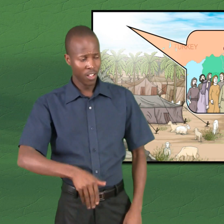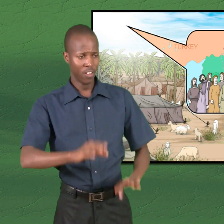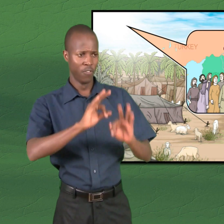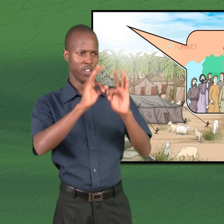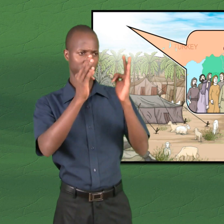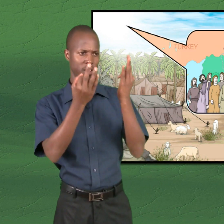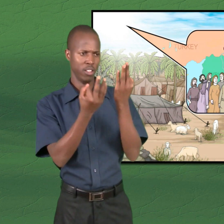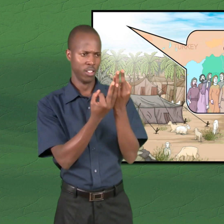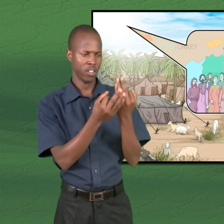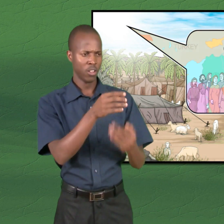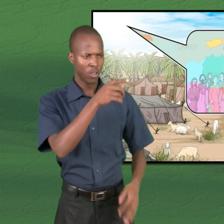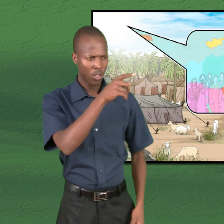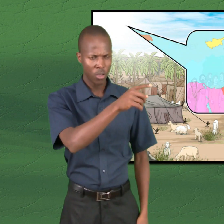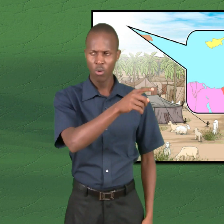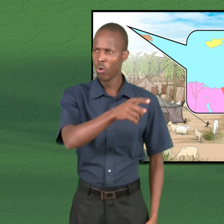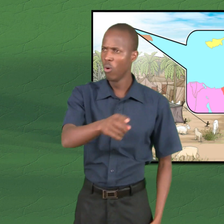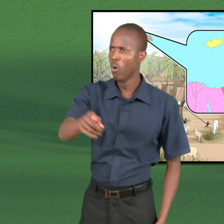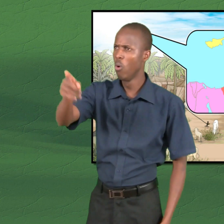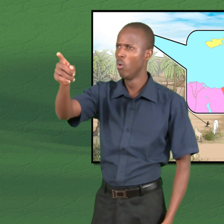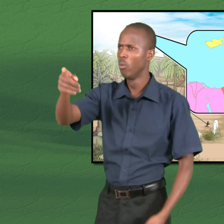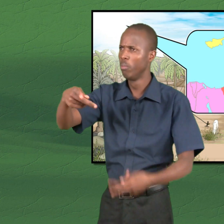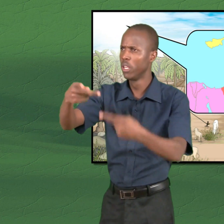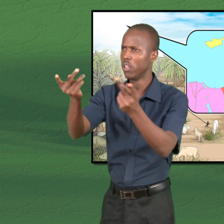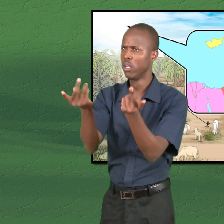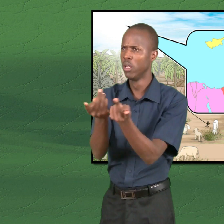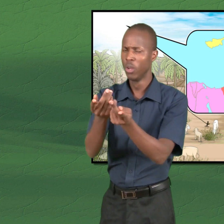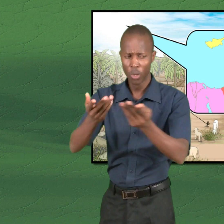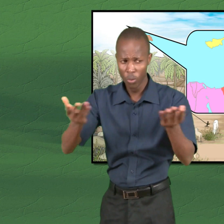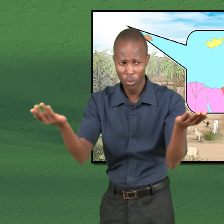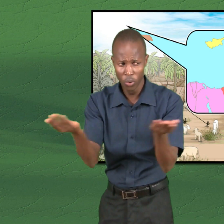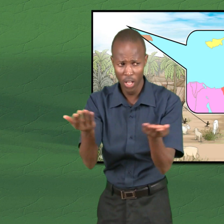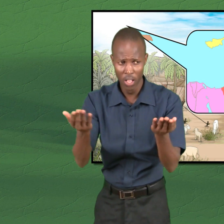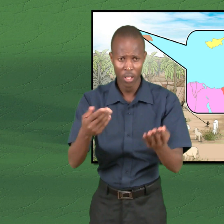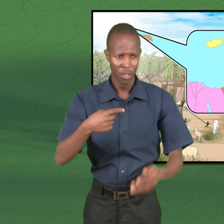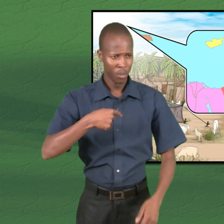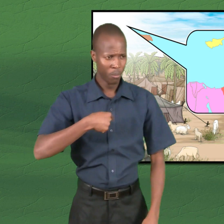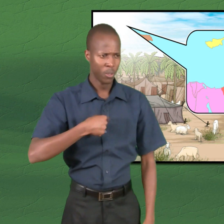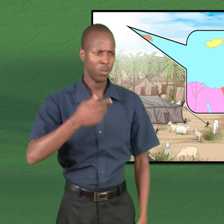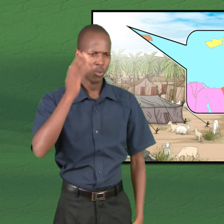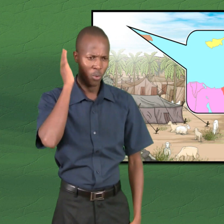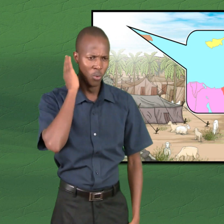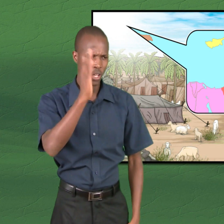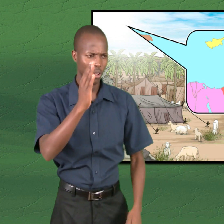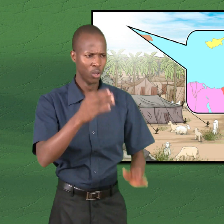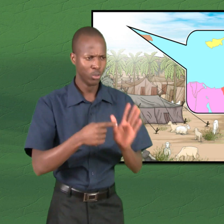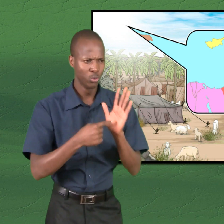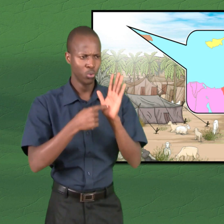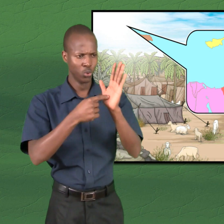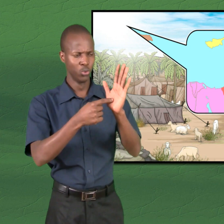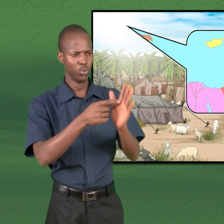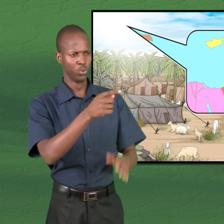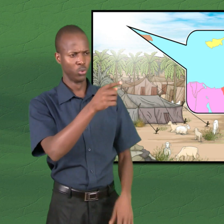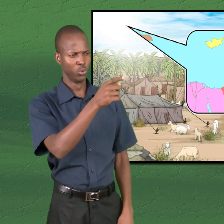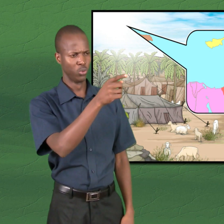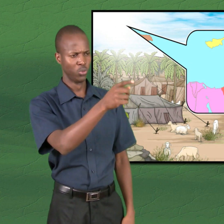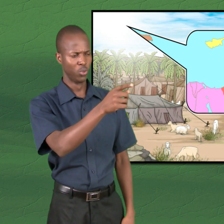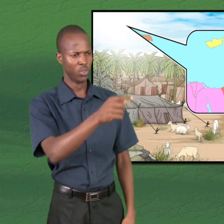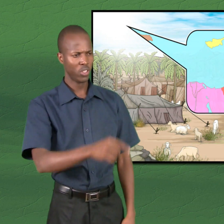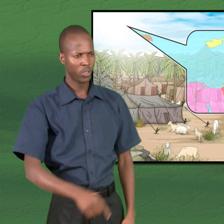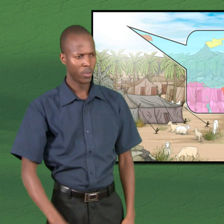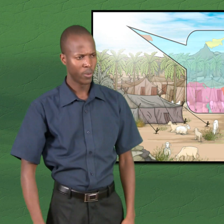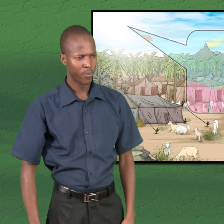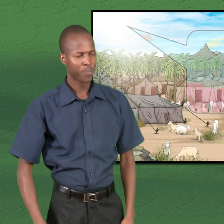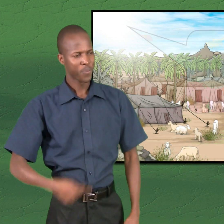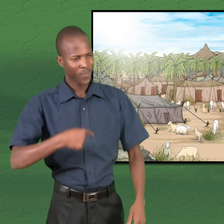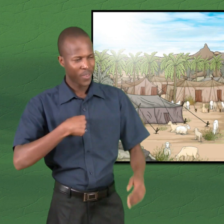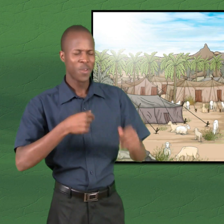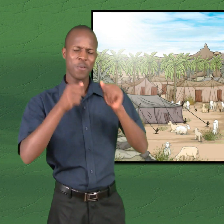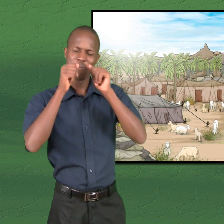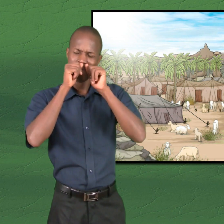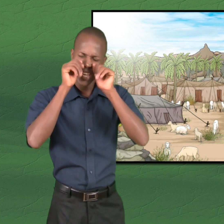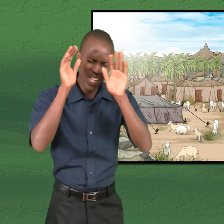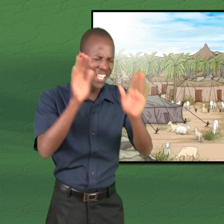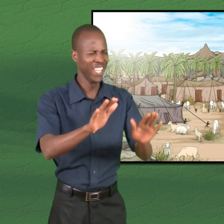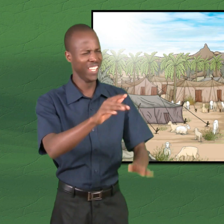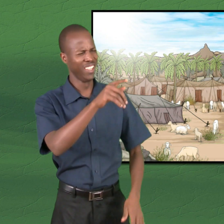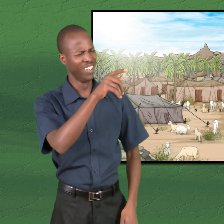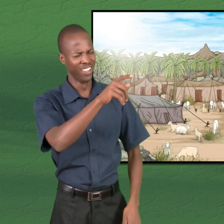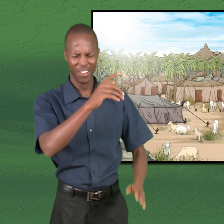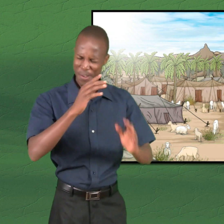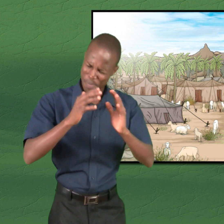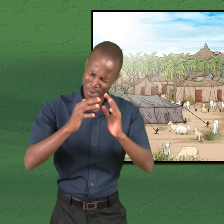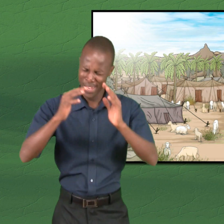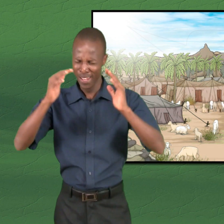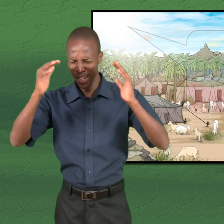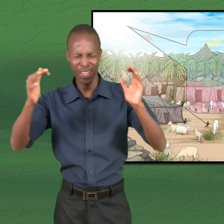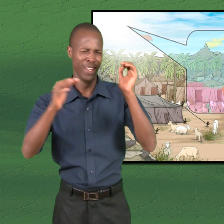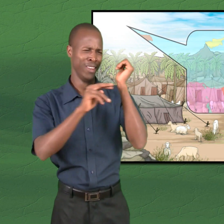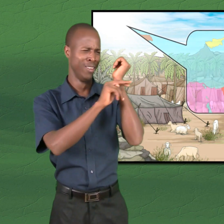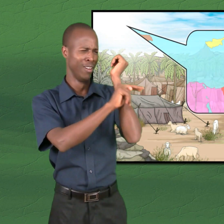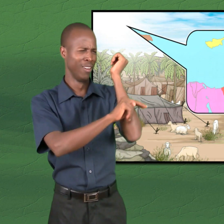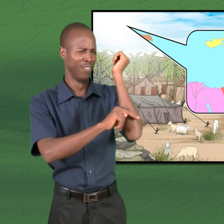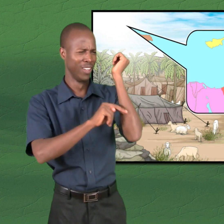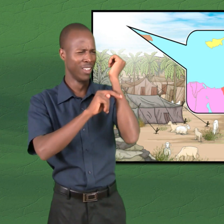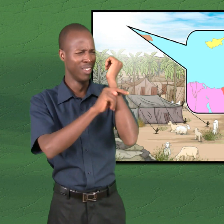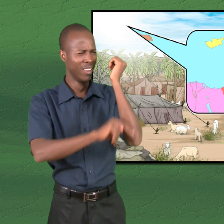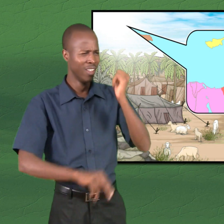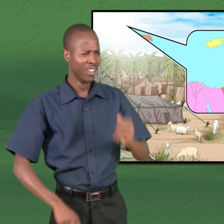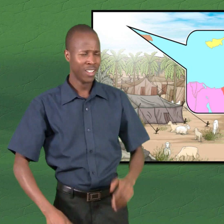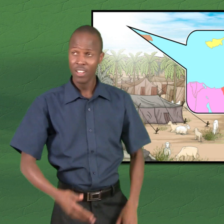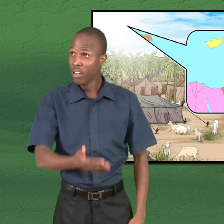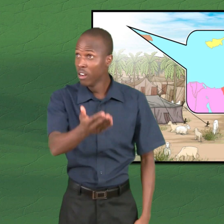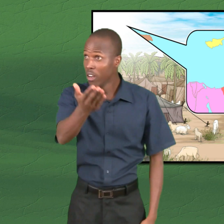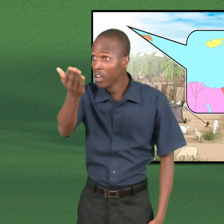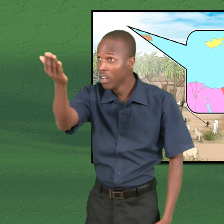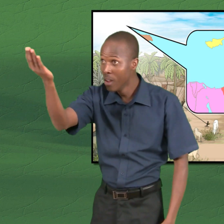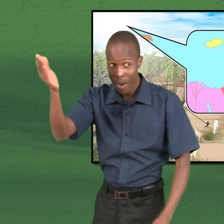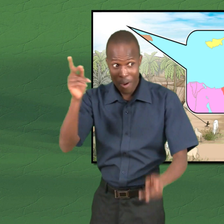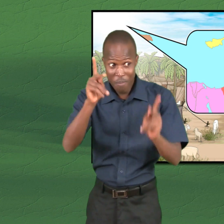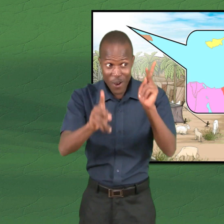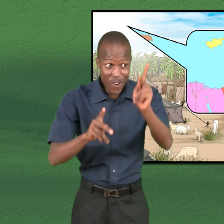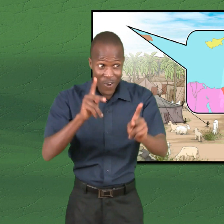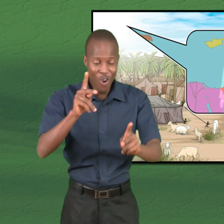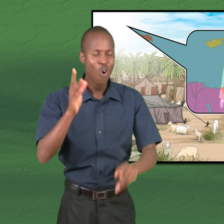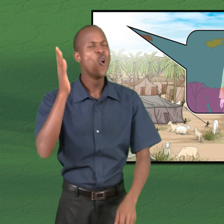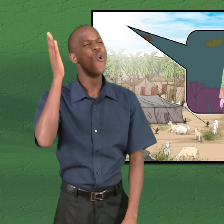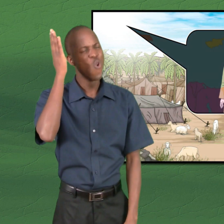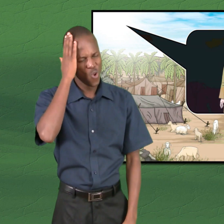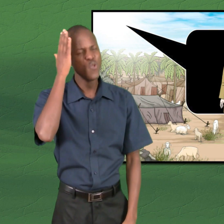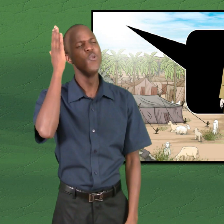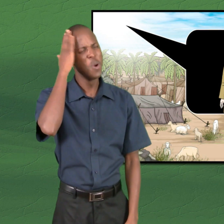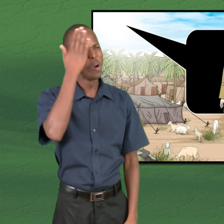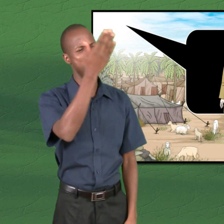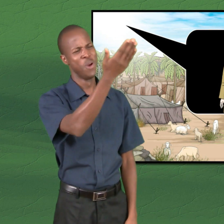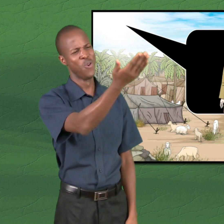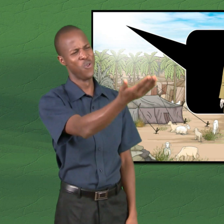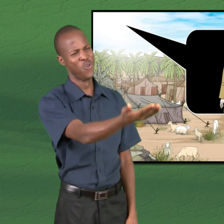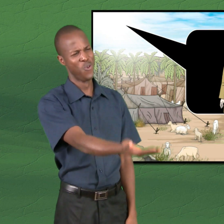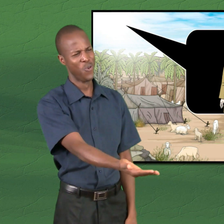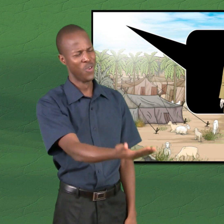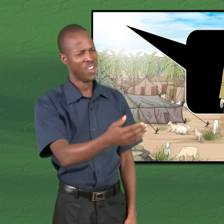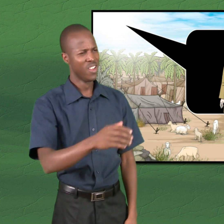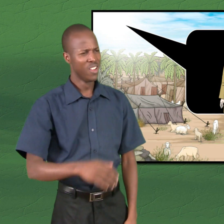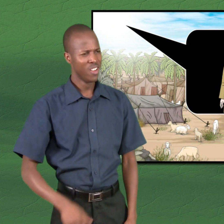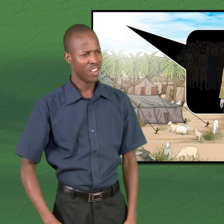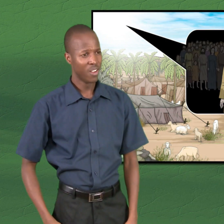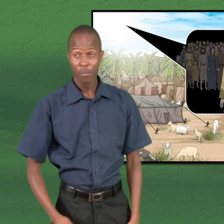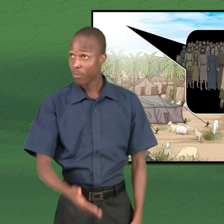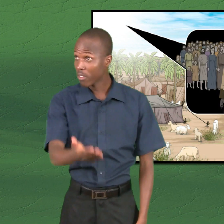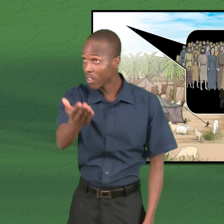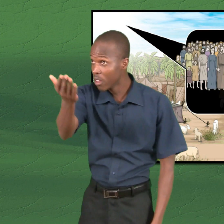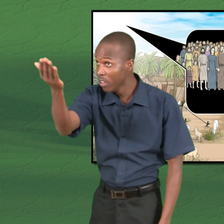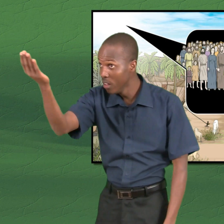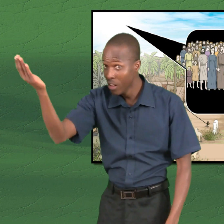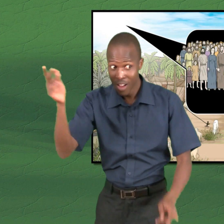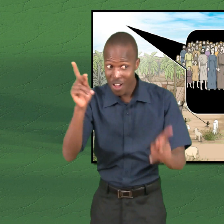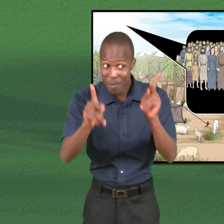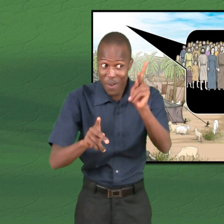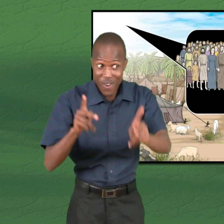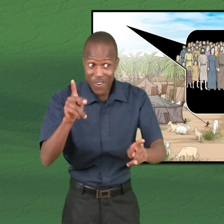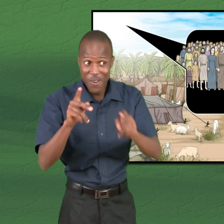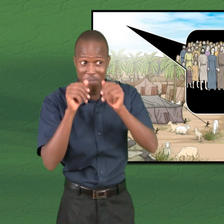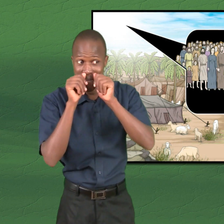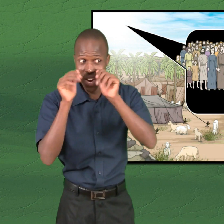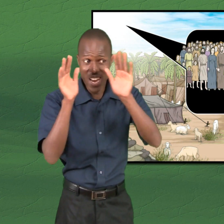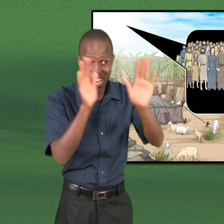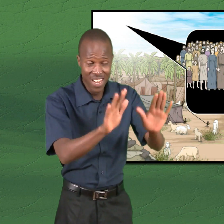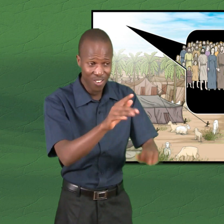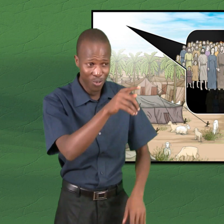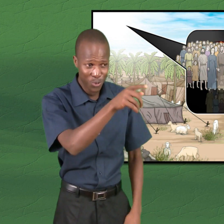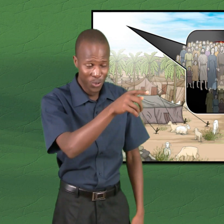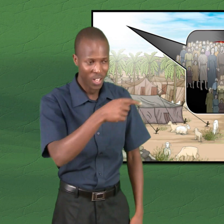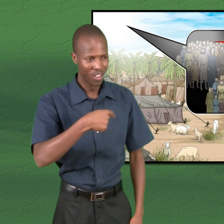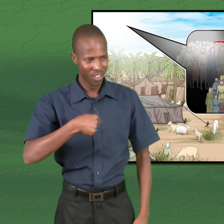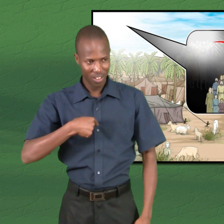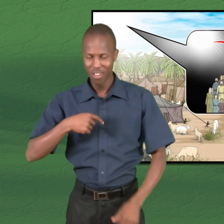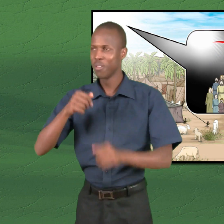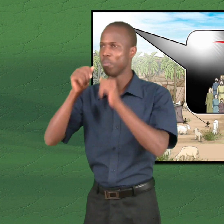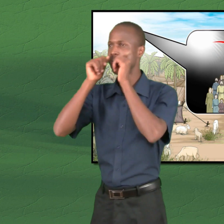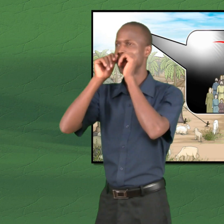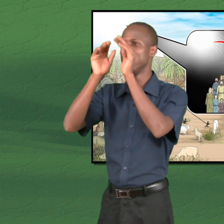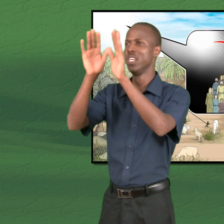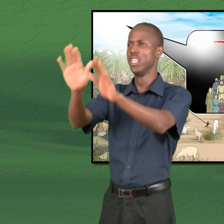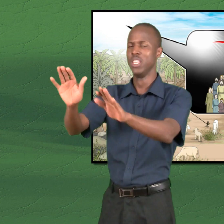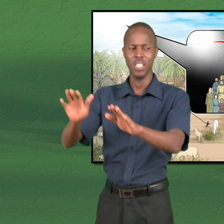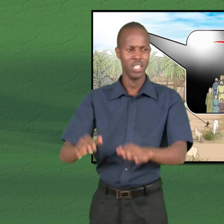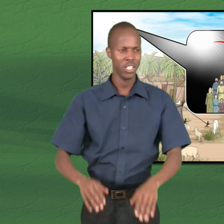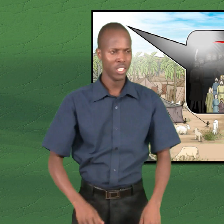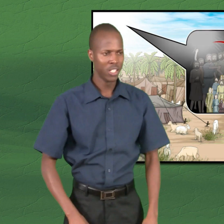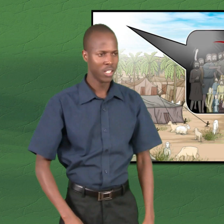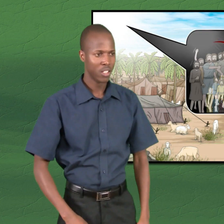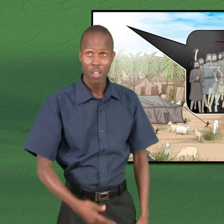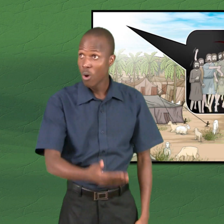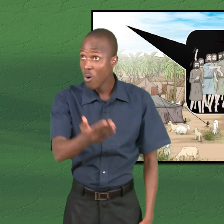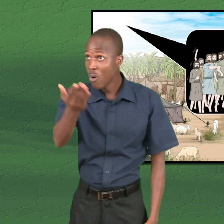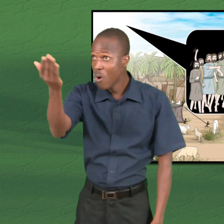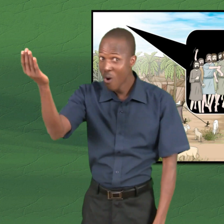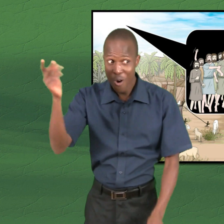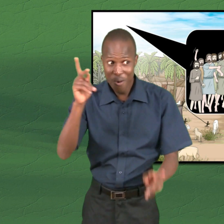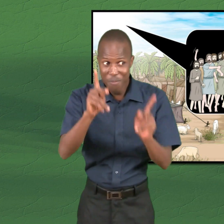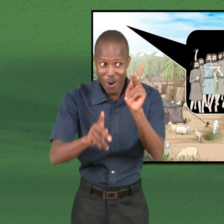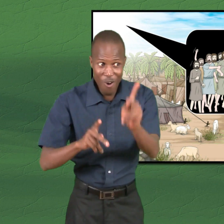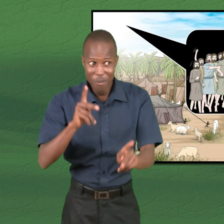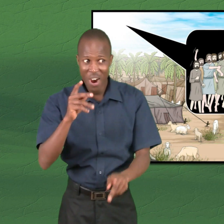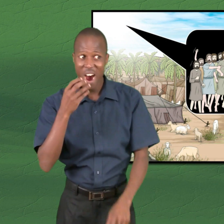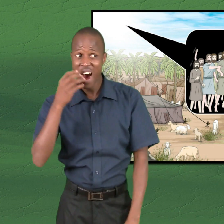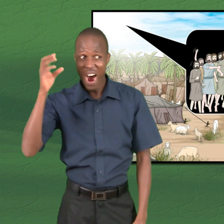I will make you into a great nation, and I will bless you; I will make your name great, so that you will be a blessing.